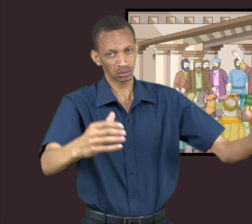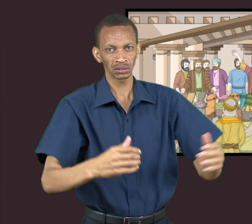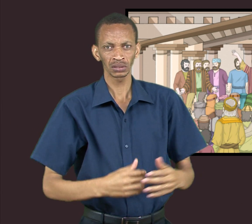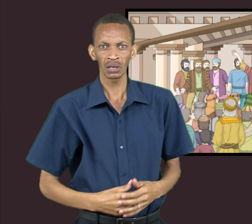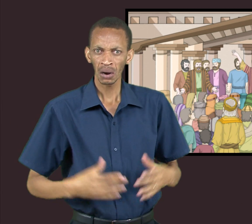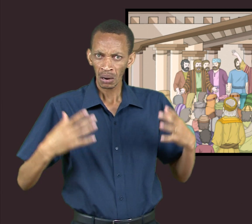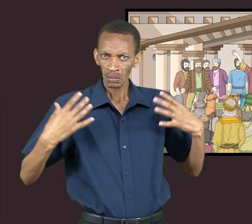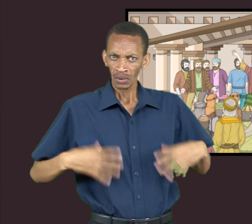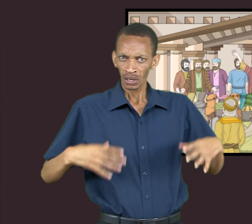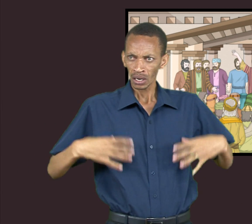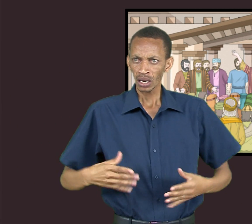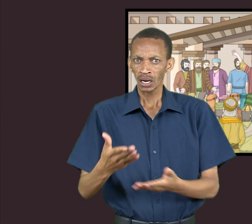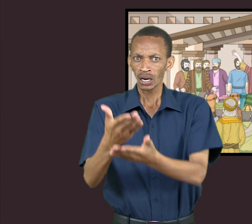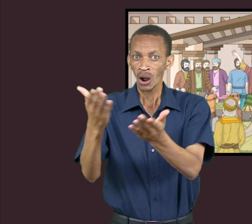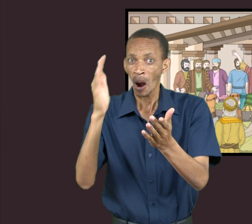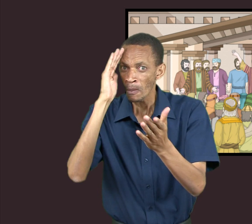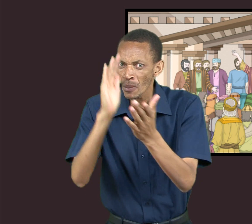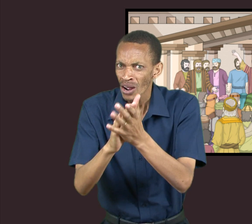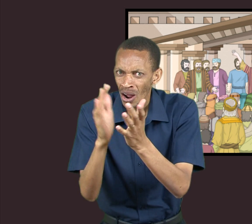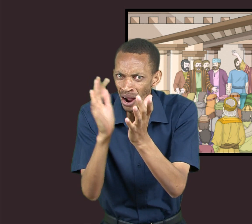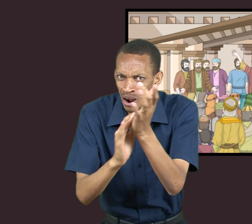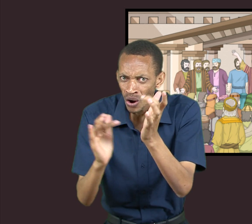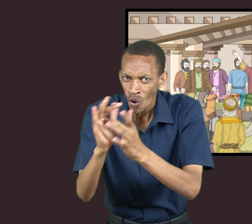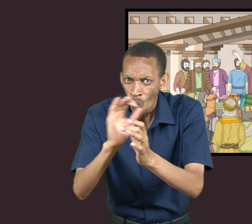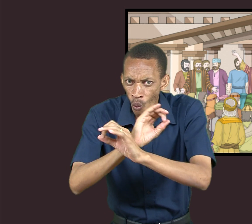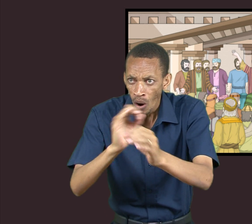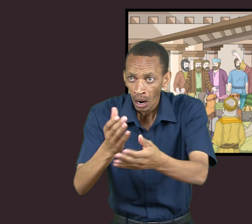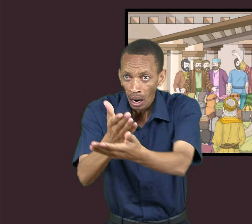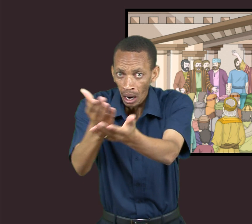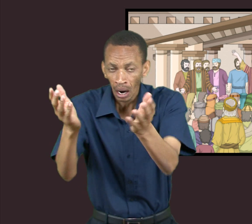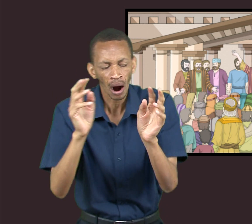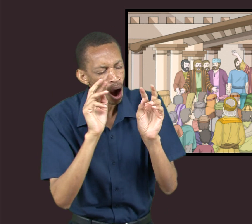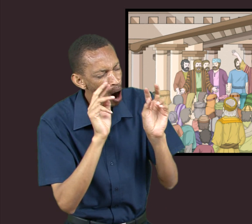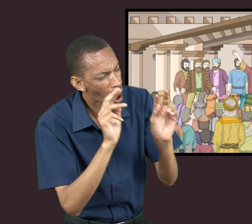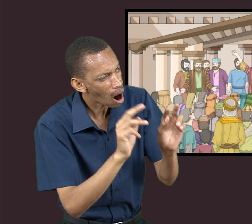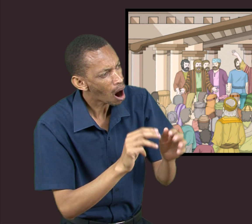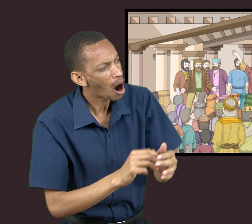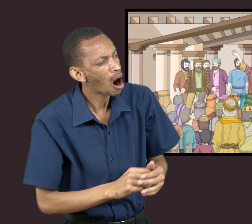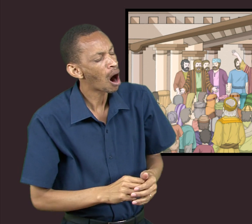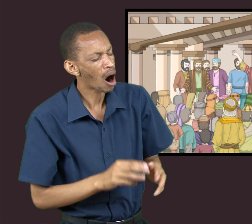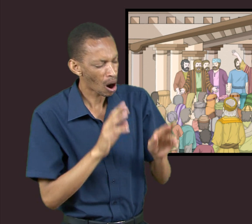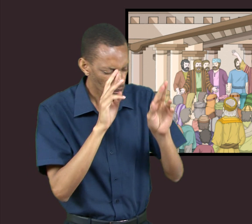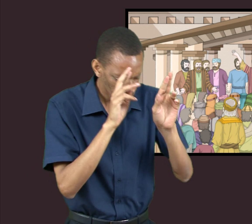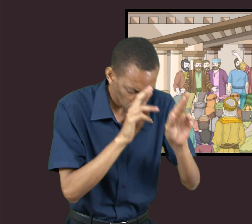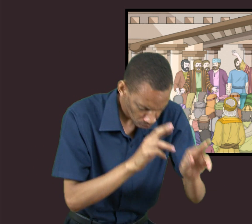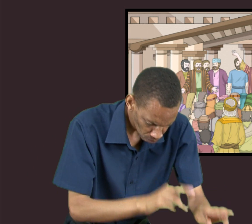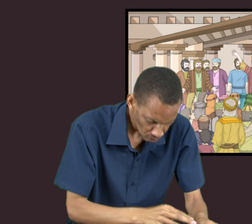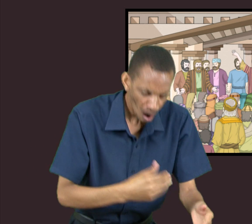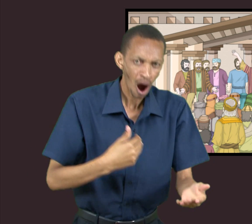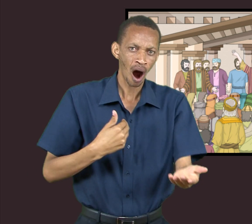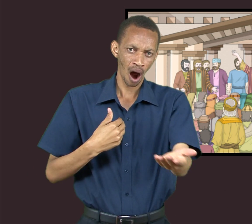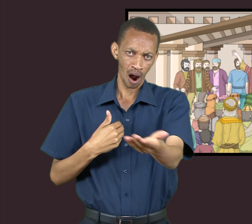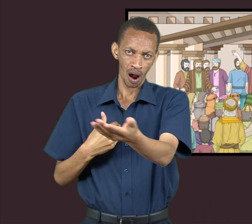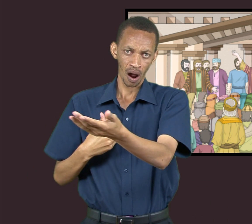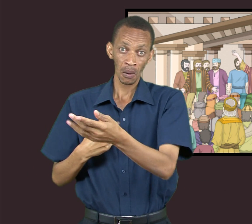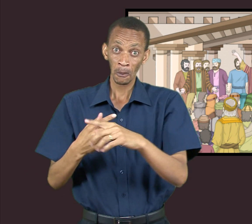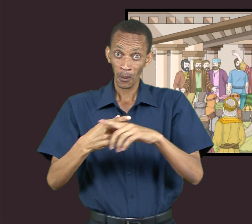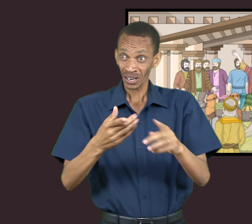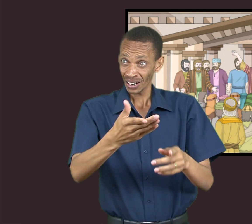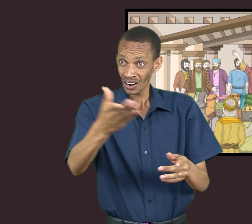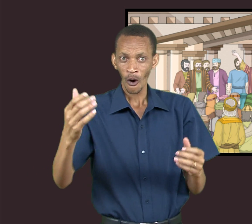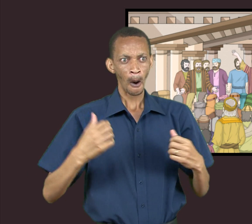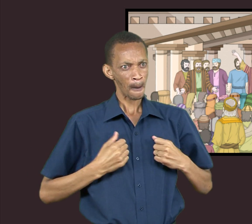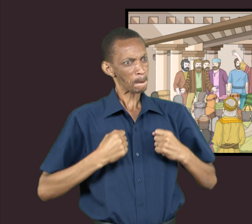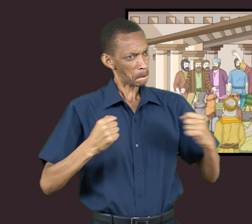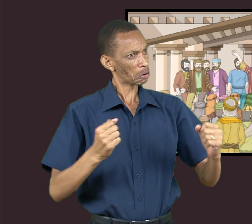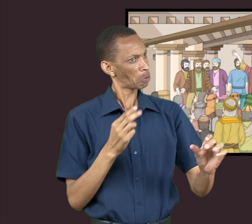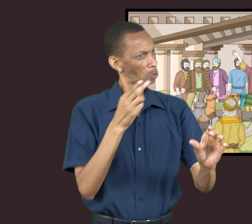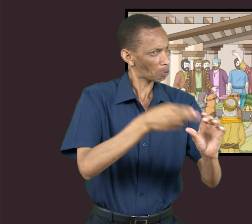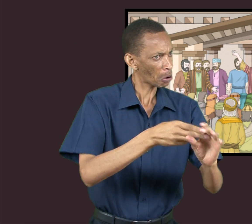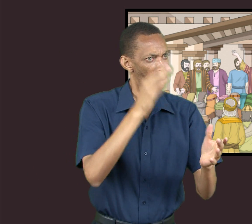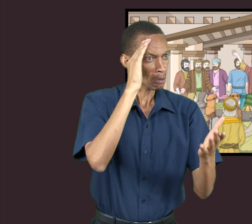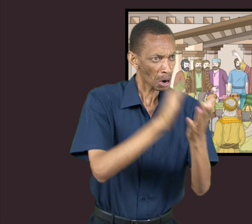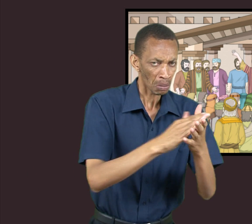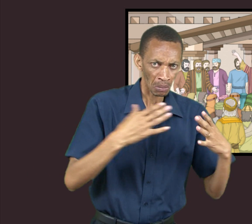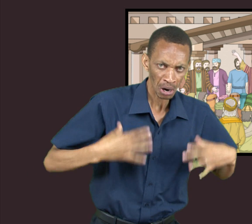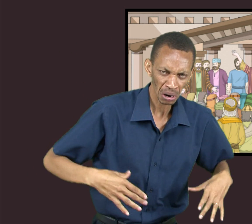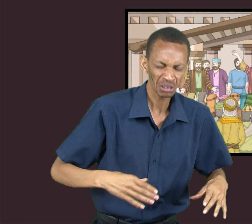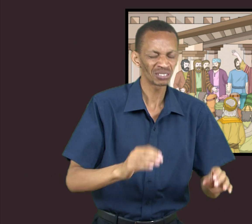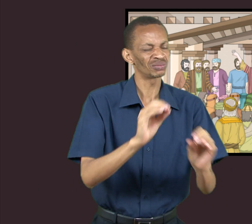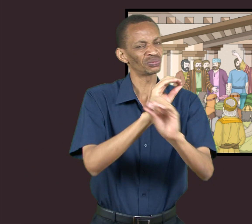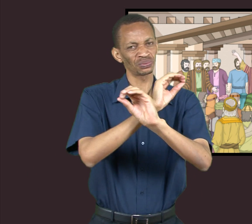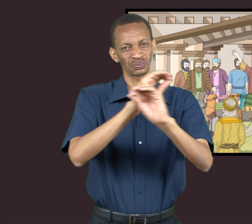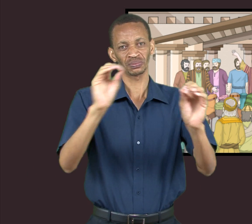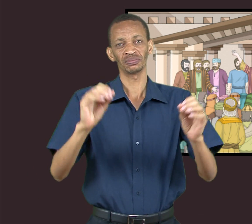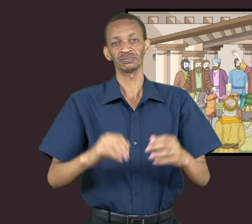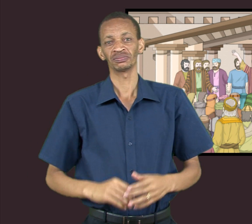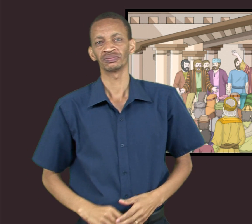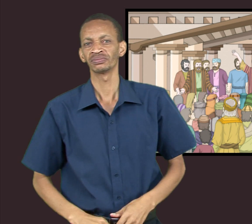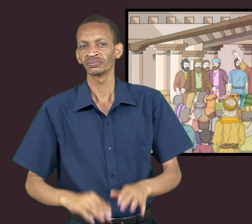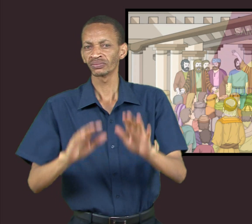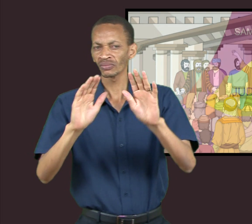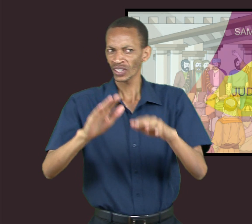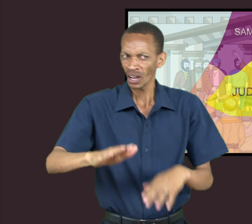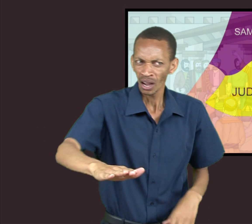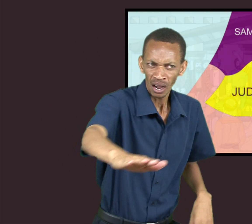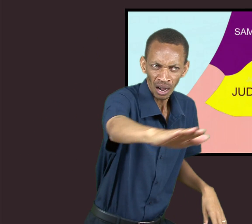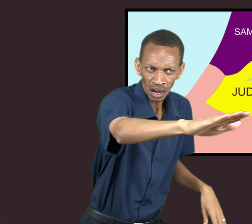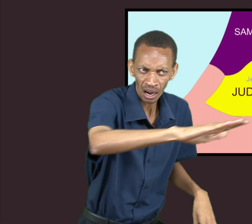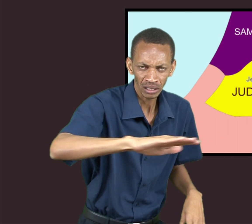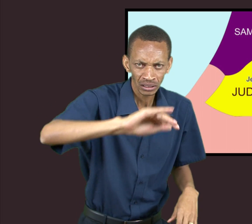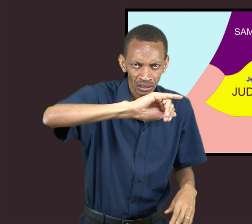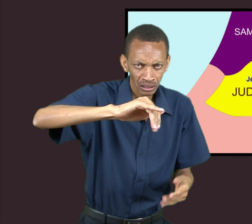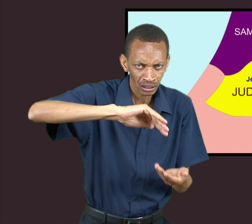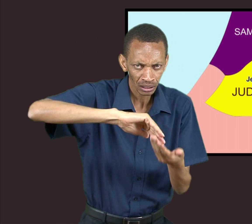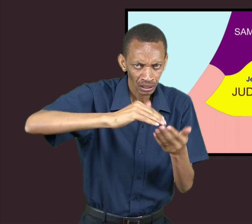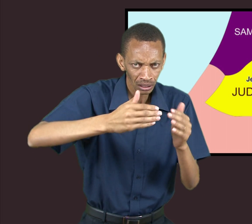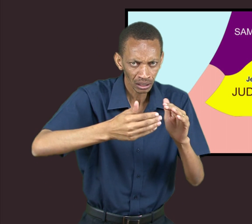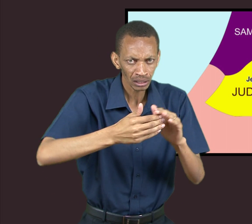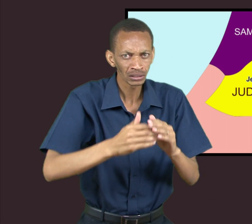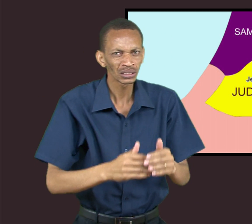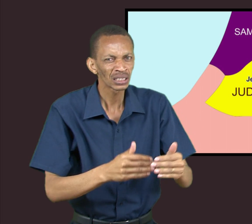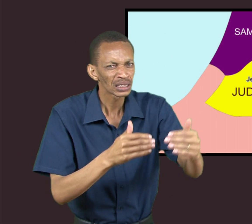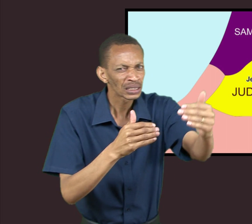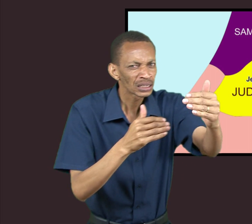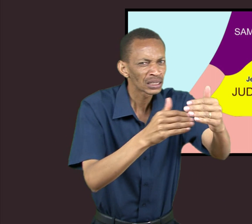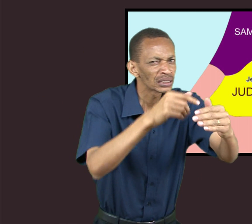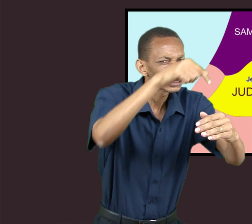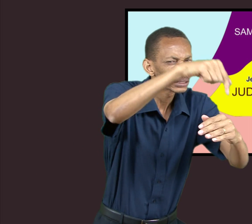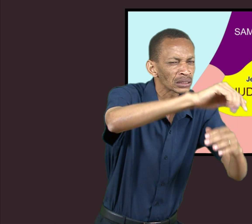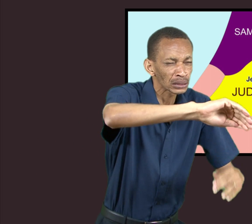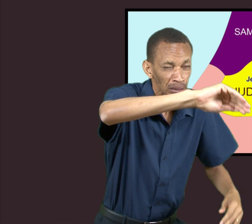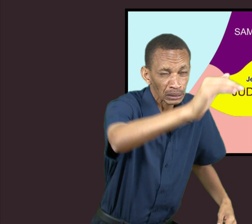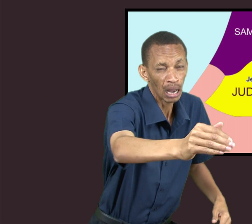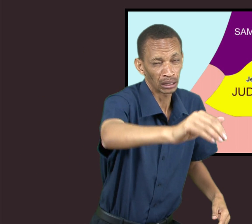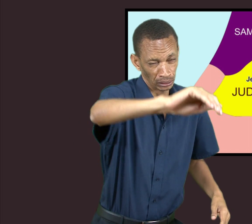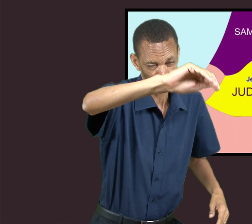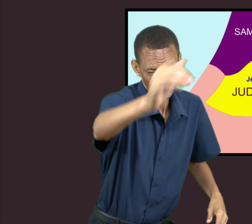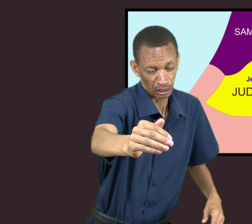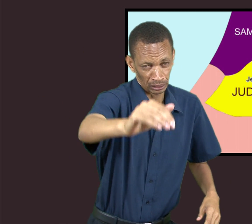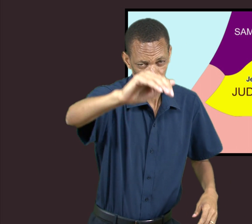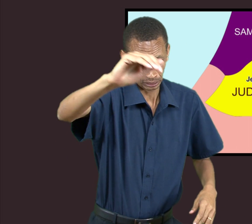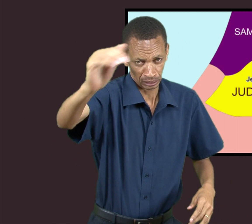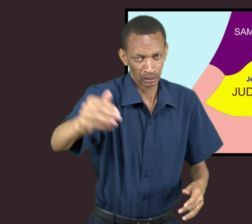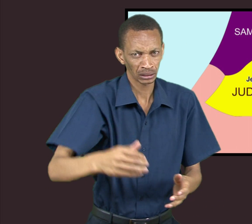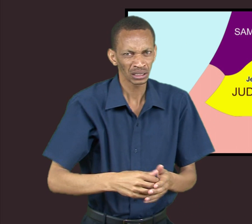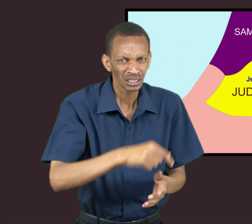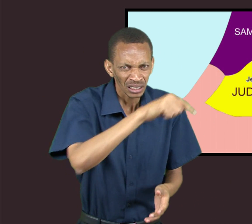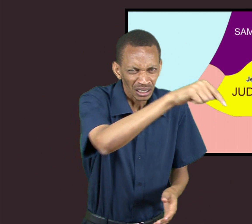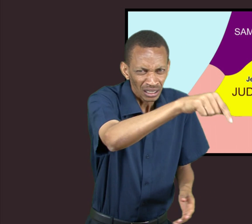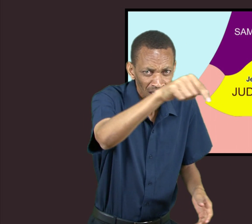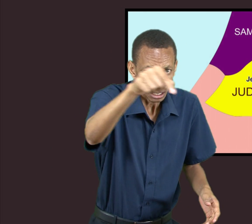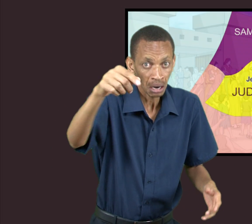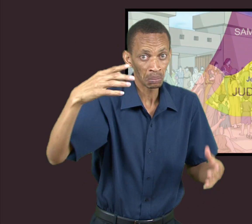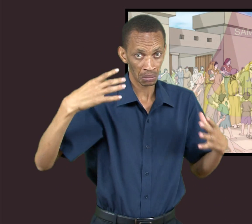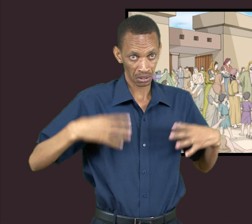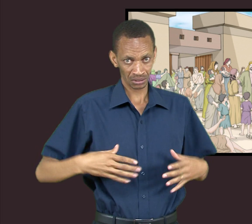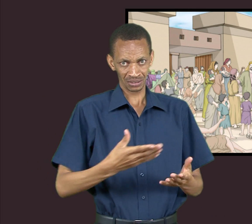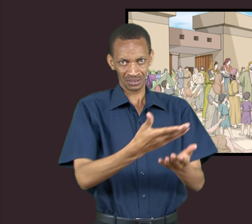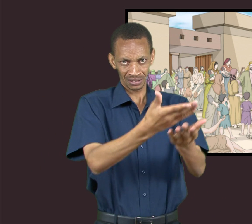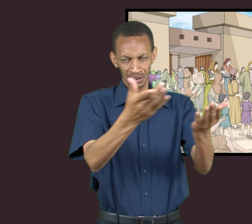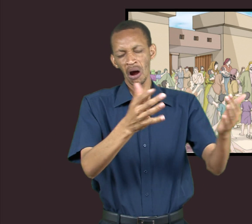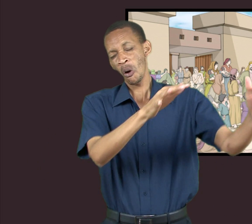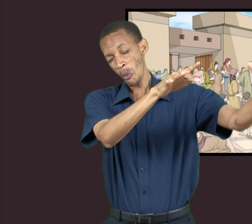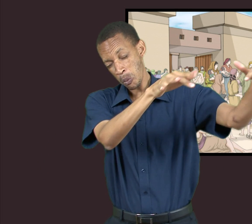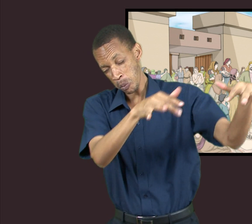Yet more and more believers were brought to the Lord—large numbers of both men and women.